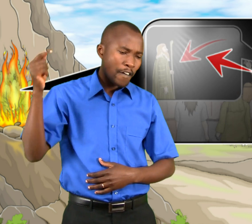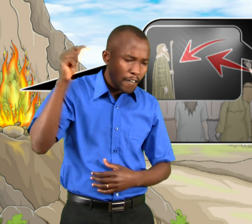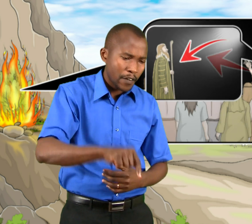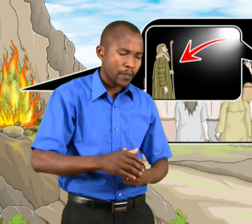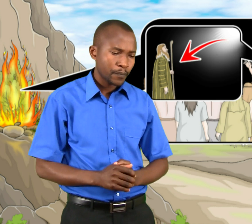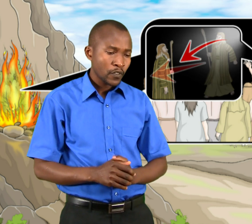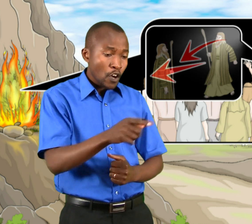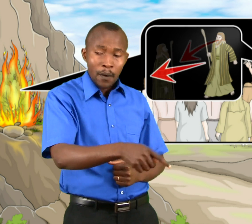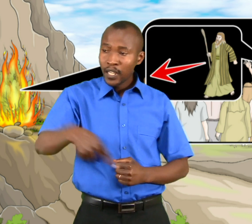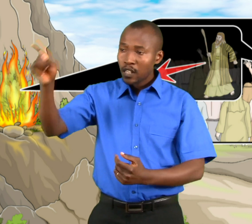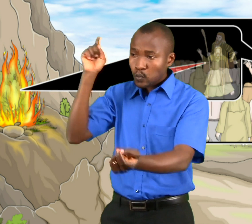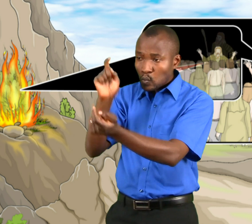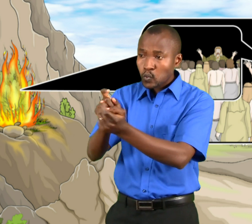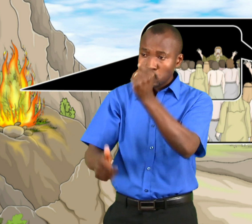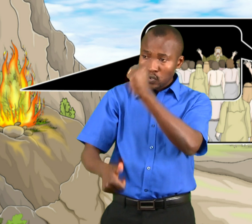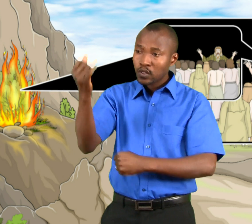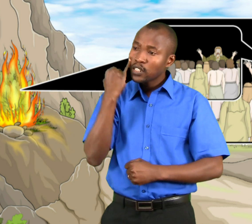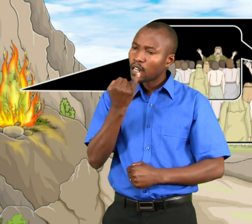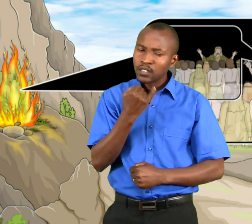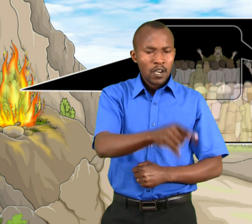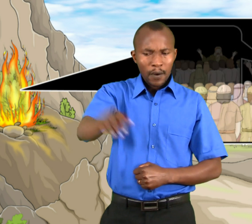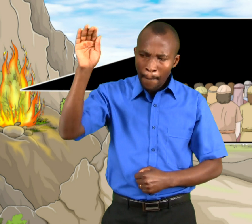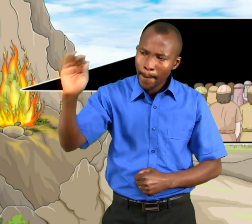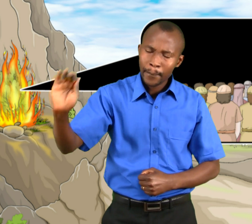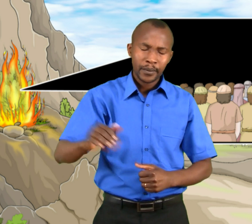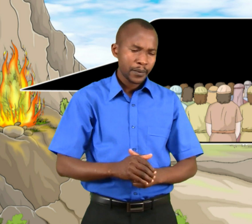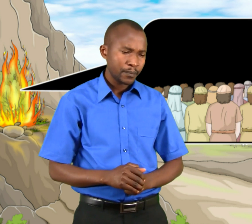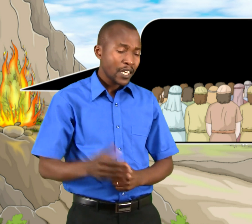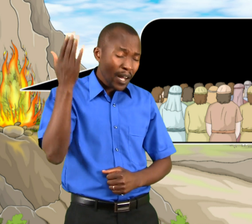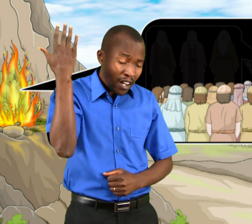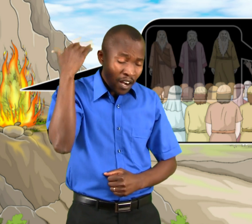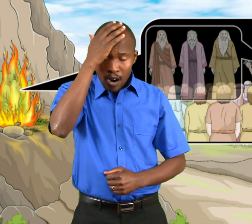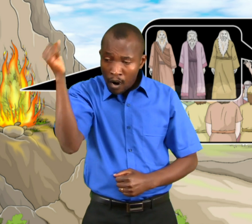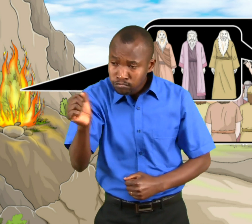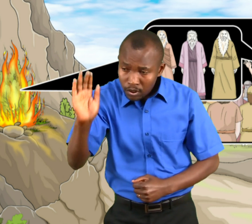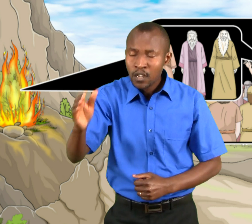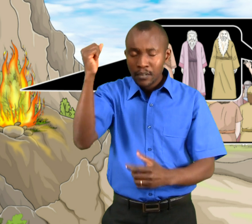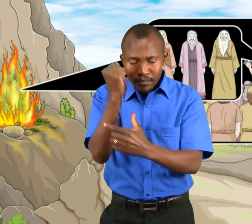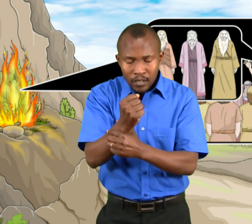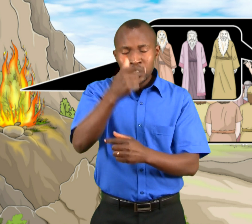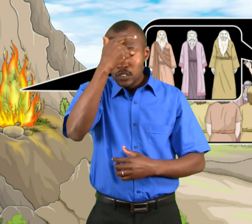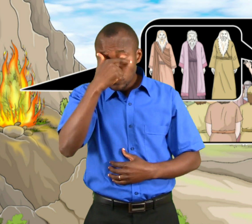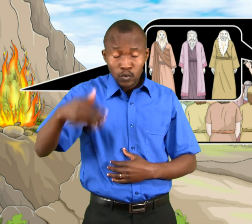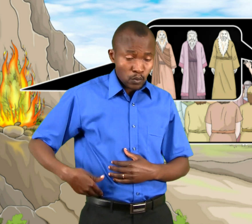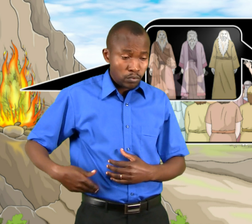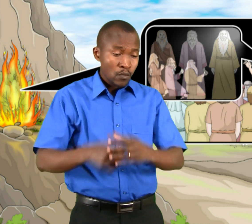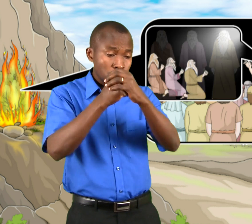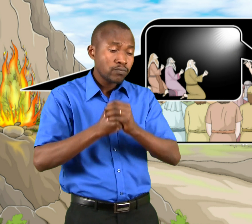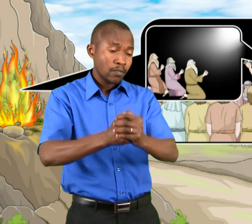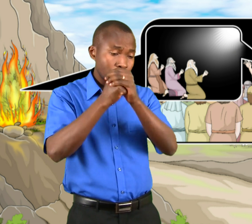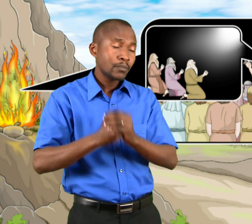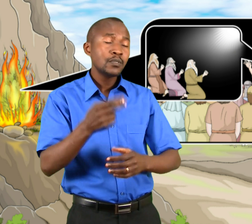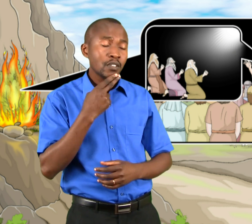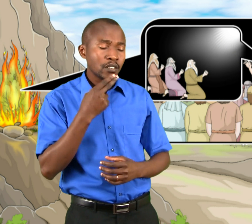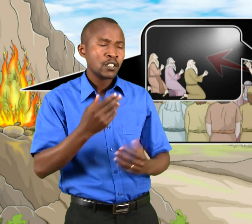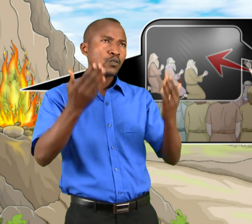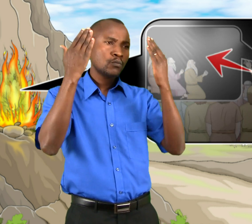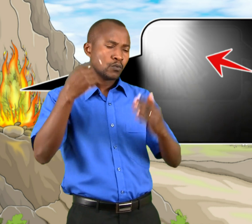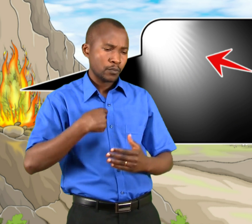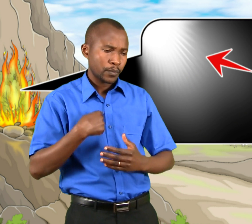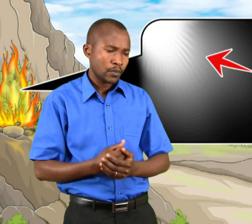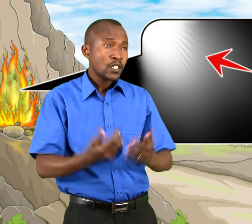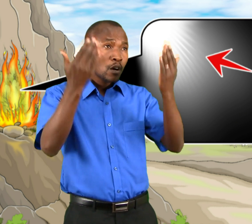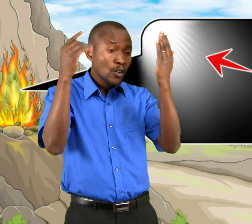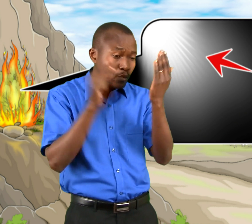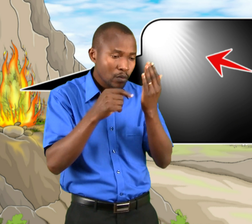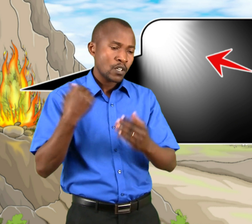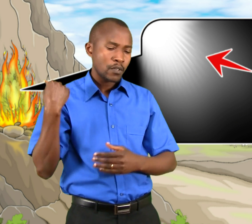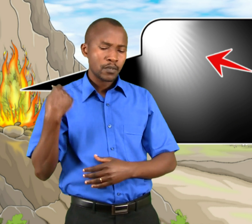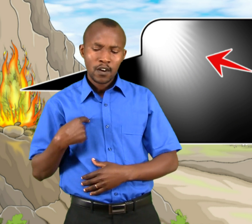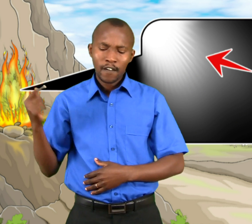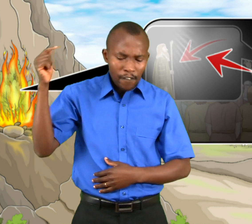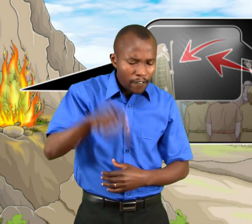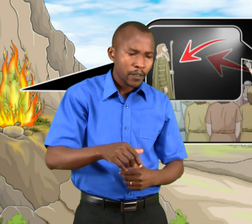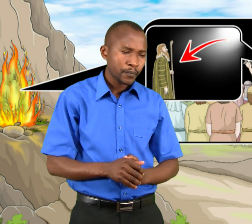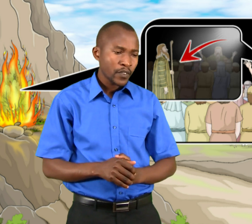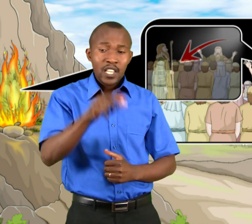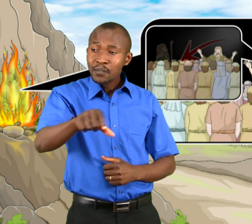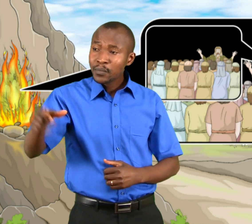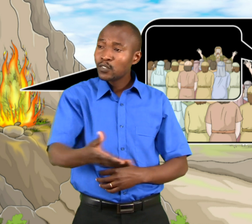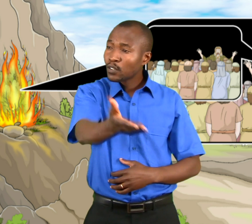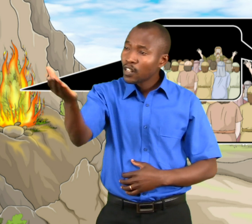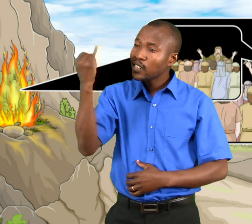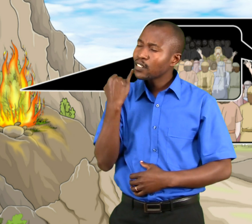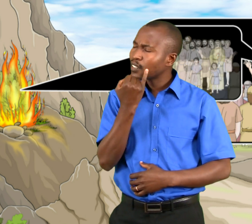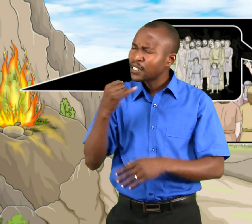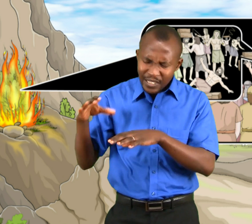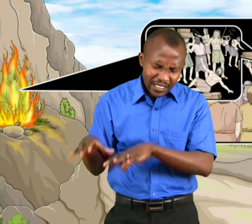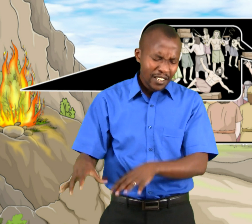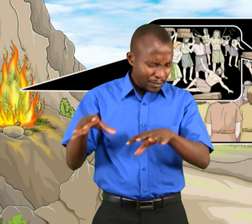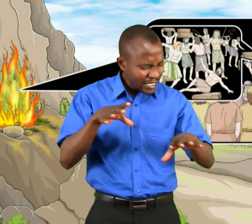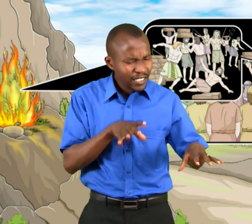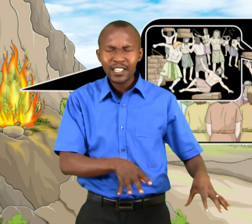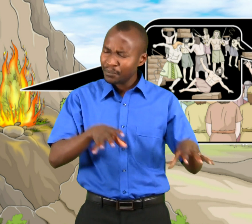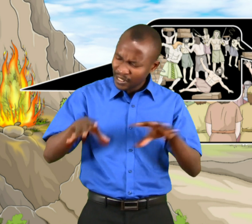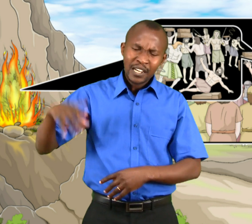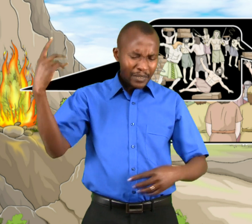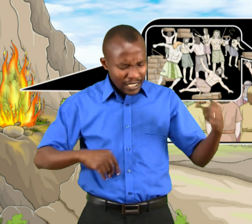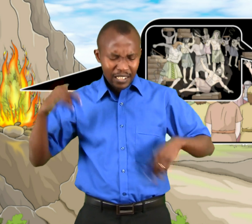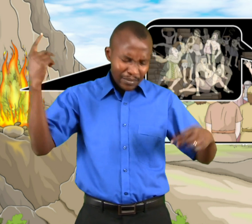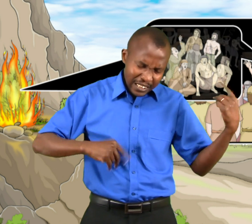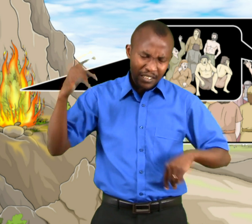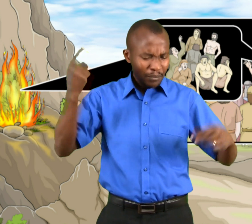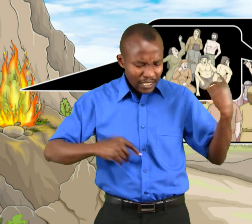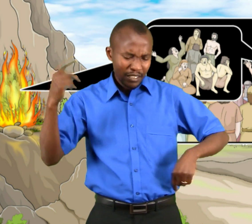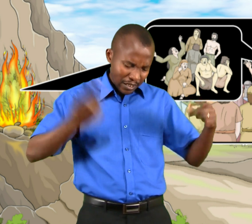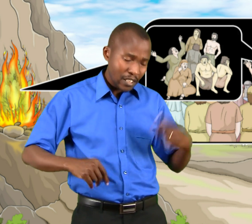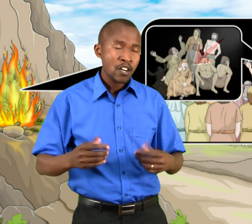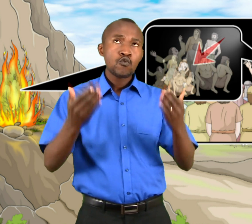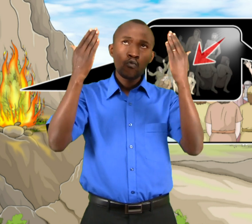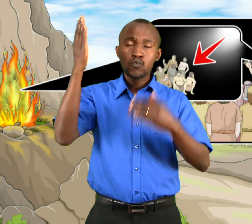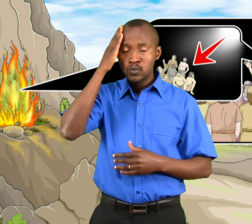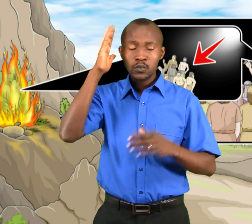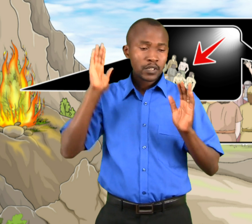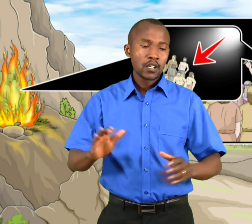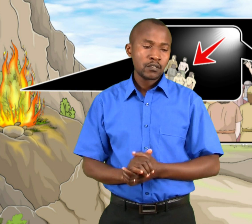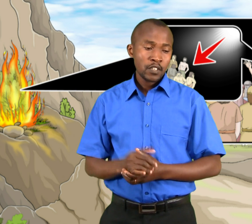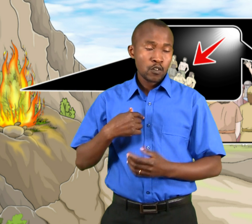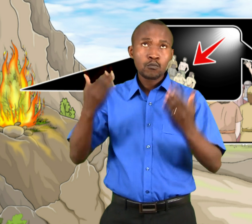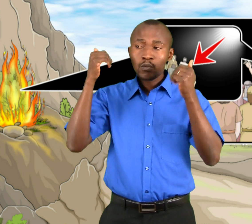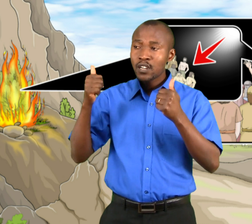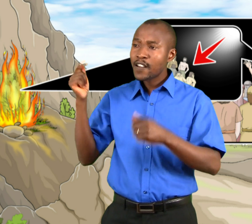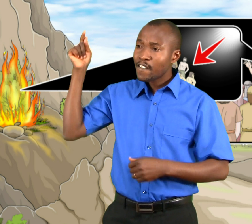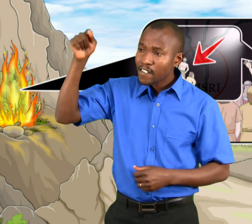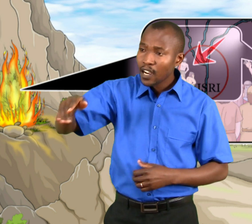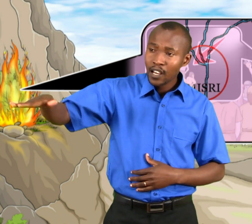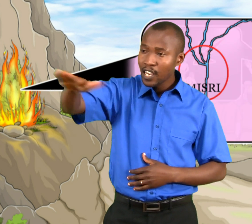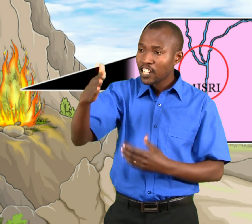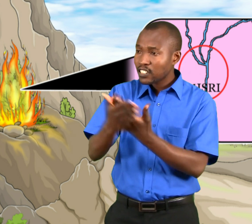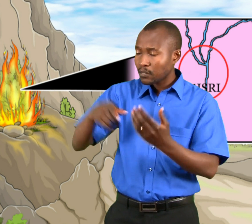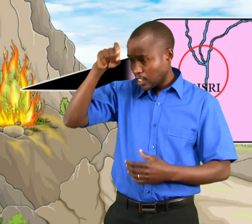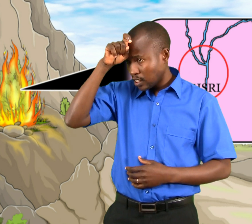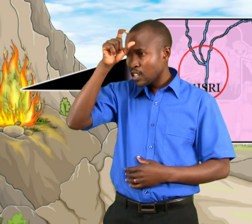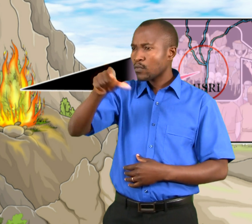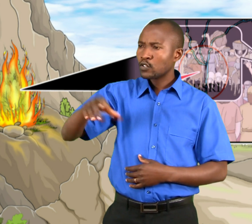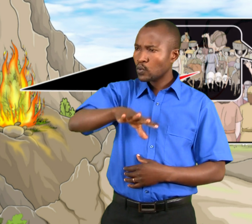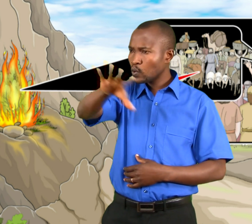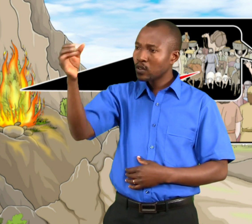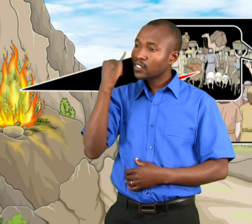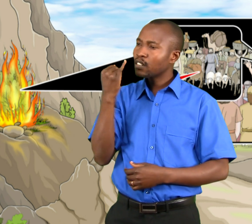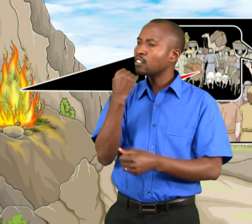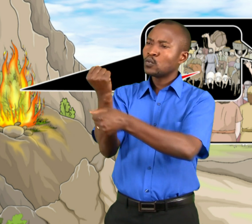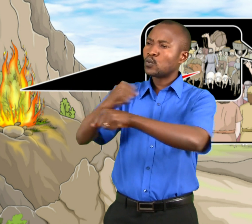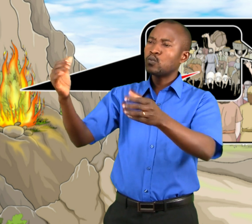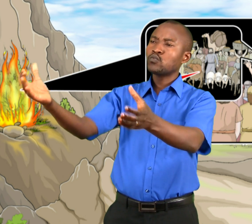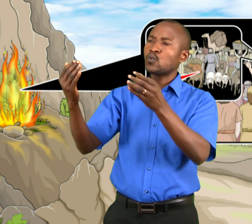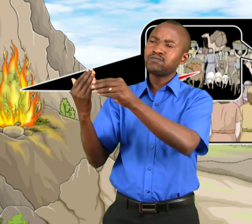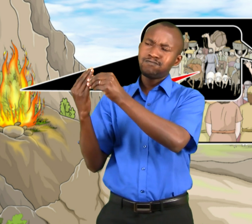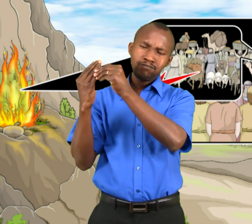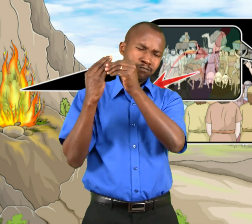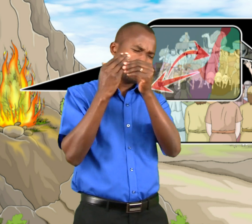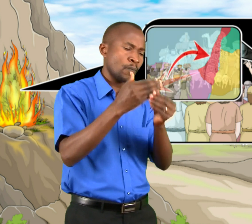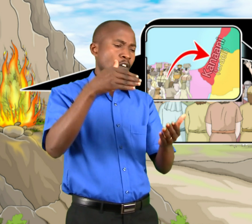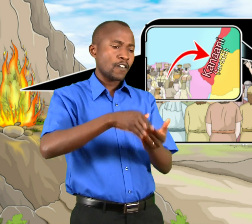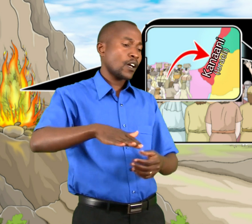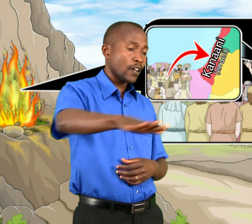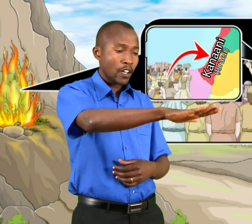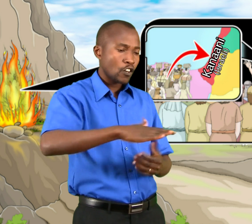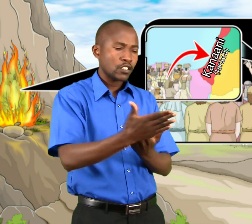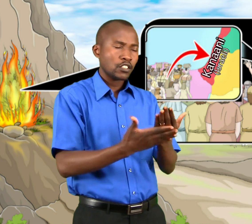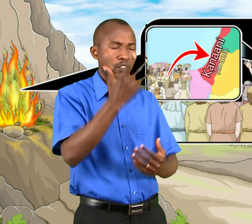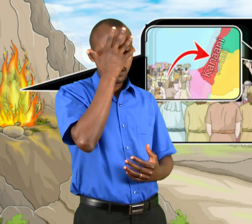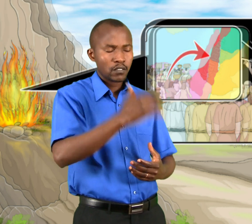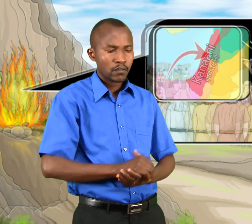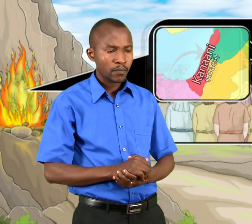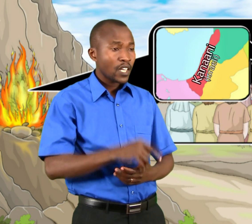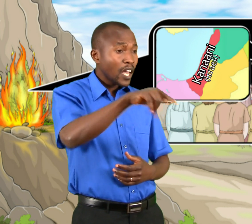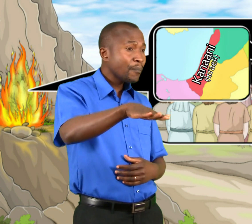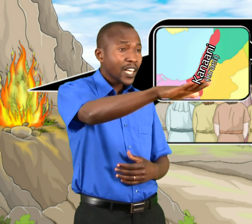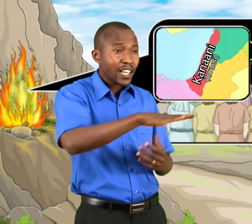Go, assemble the elders of Israel and say to them, ‘The LORD, the God of your fathers—the God of Abraham, Isaac, and Jacob—has appeared to me and said: I have surely attended to you and have seen what has been done to you in Egypt.